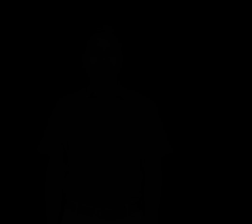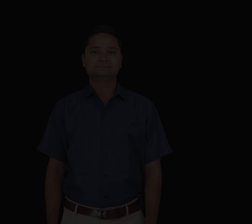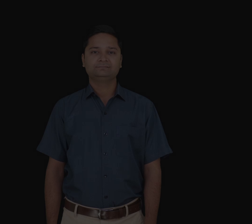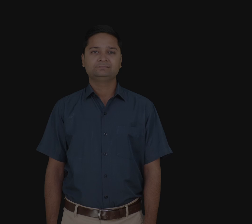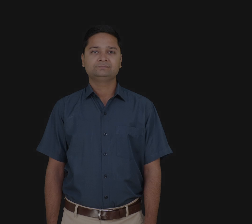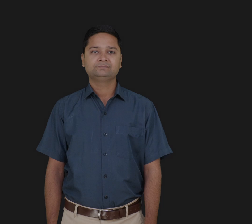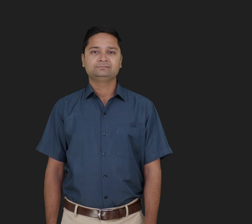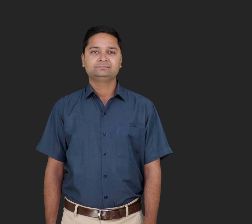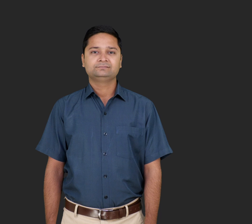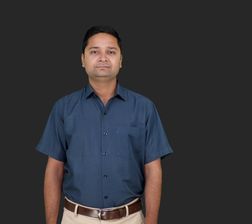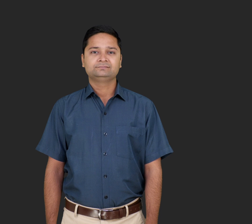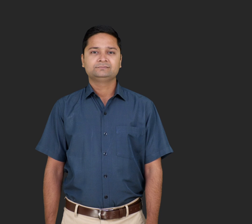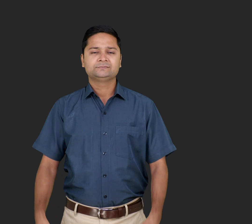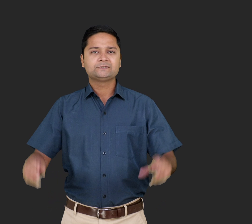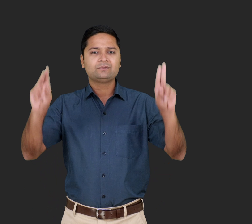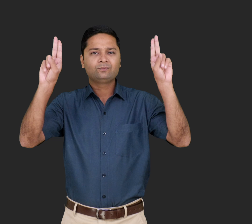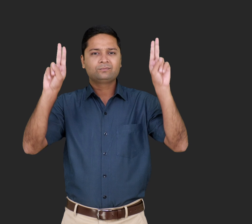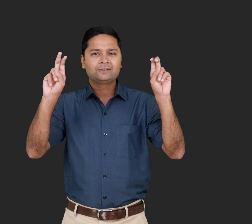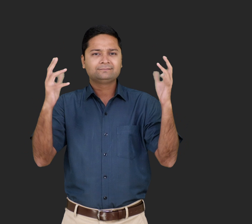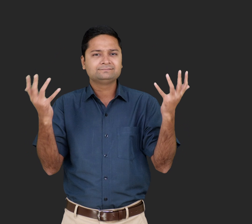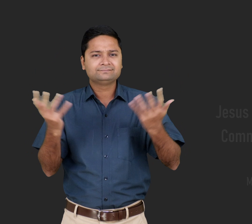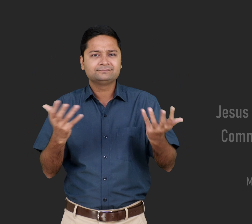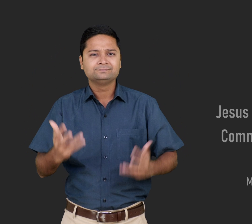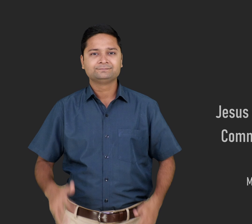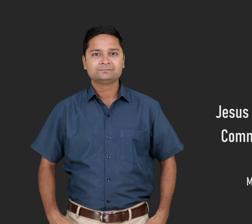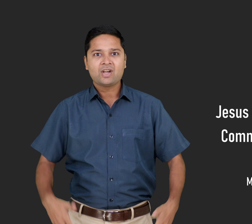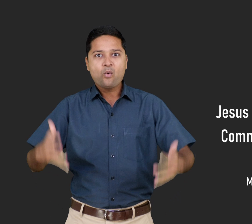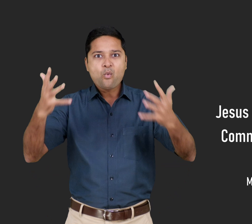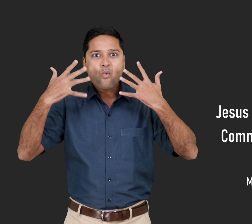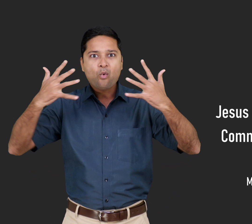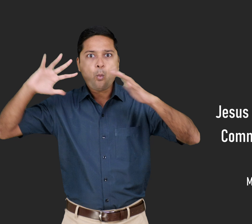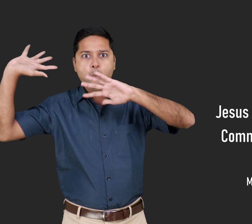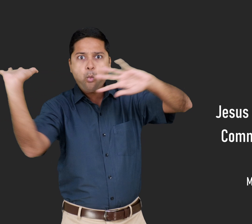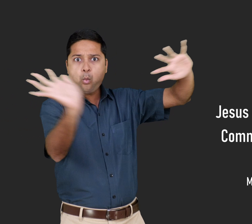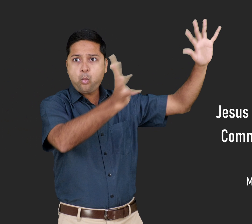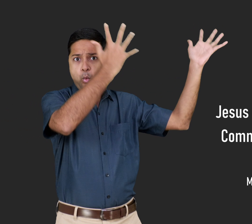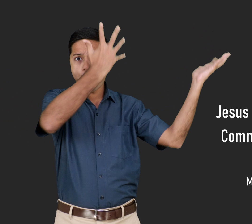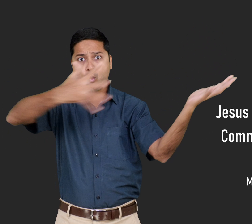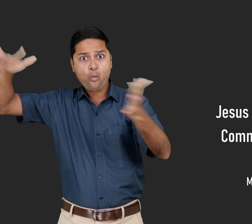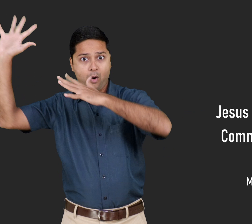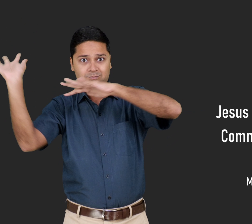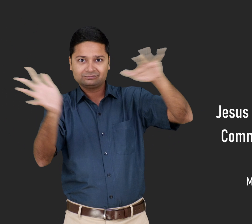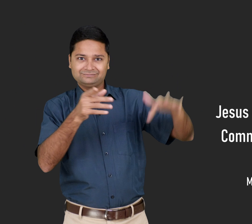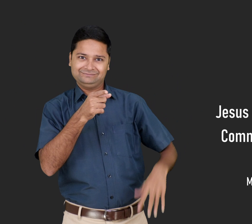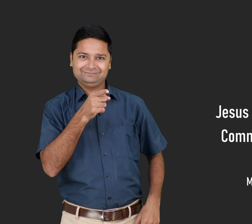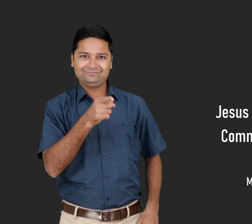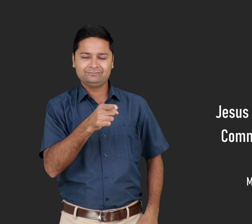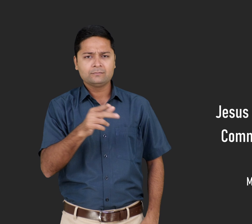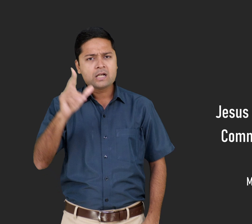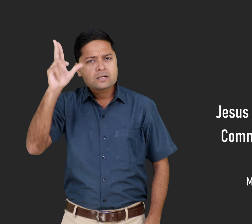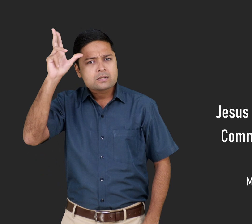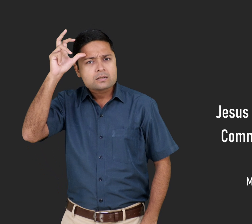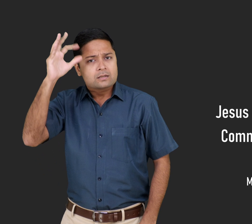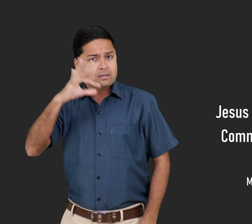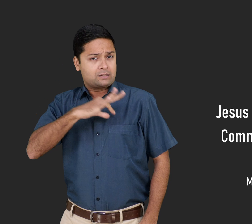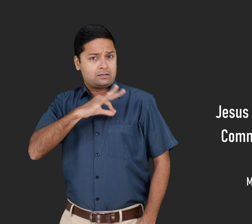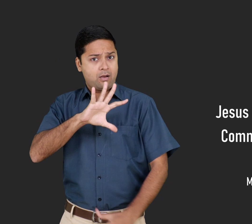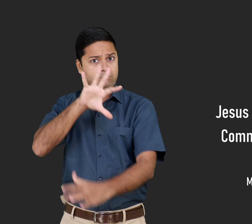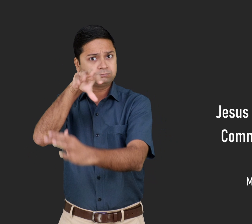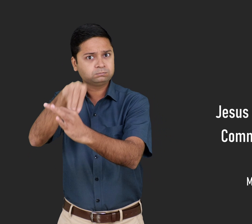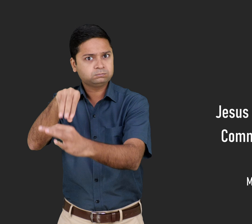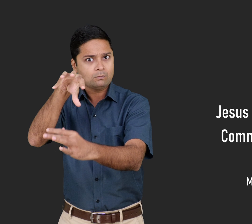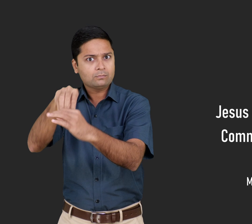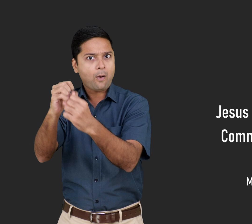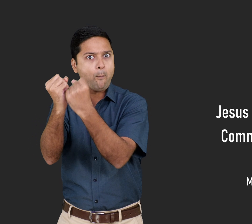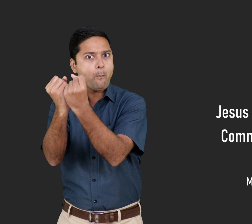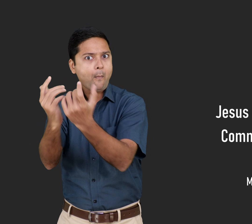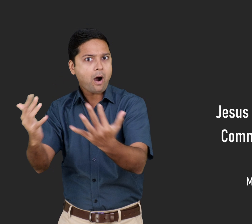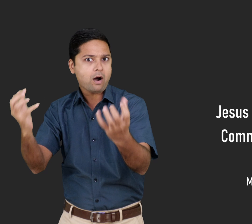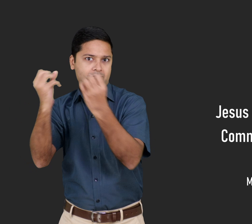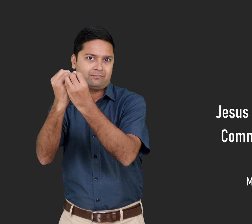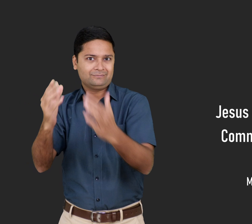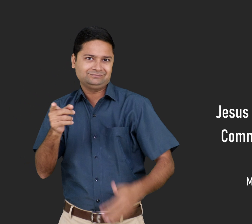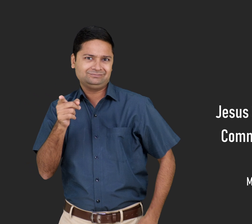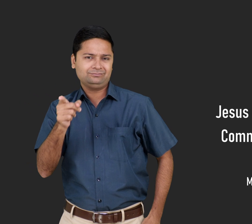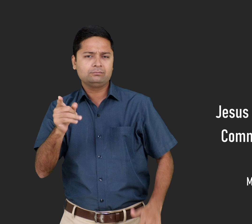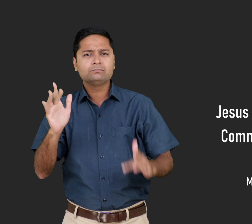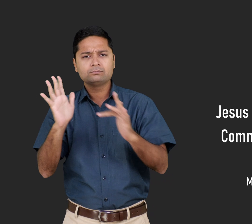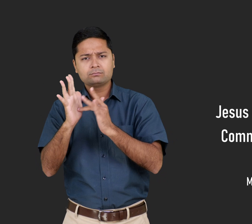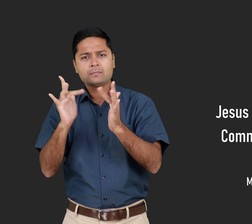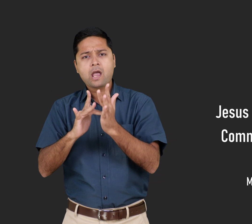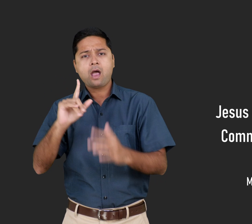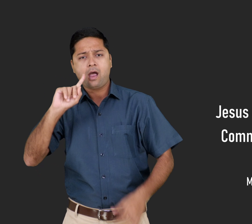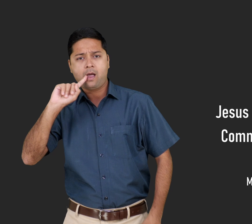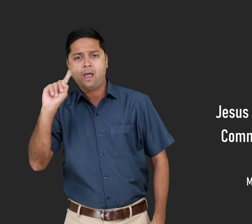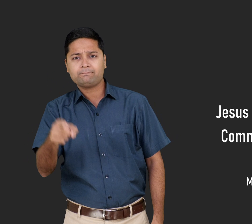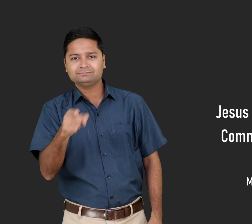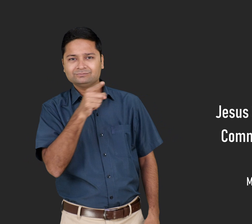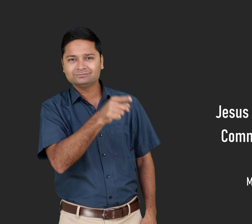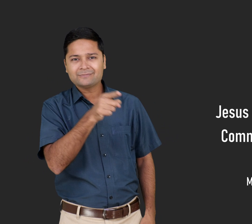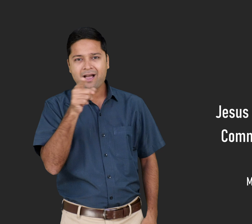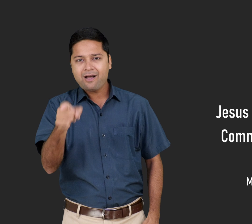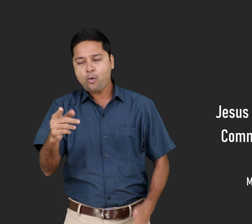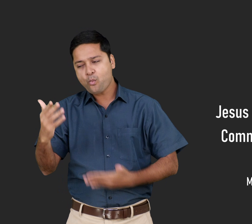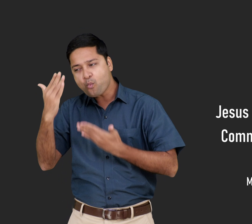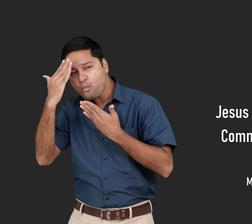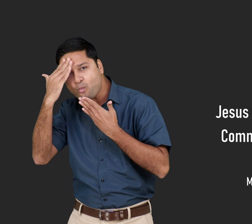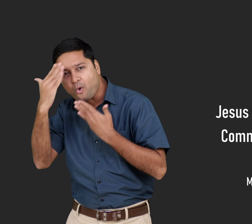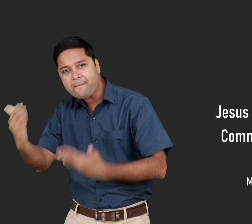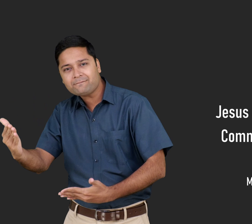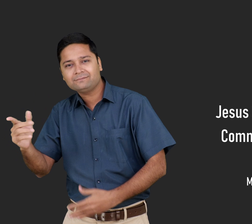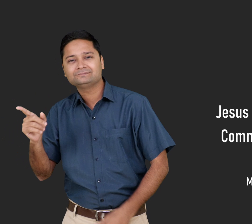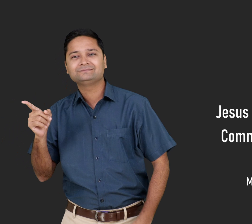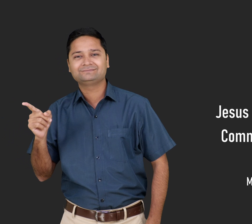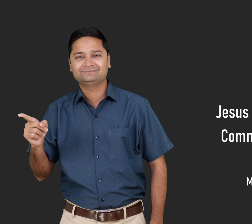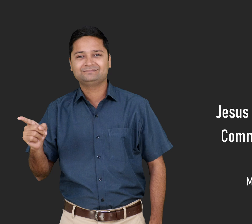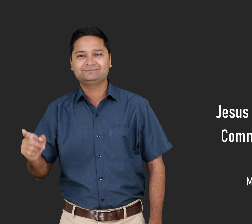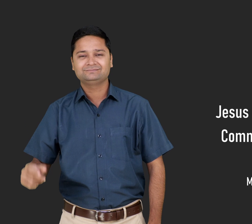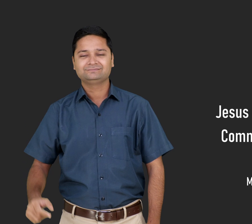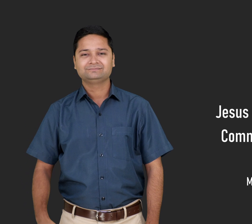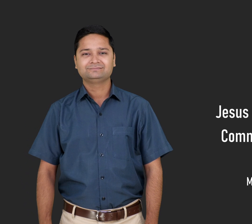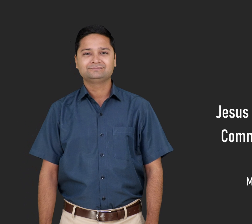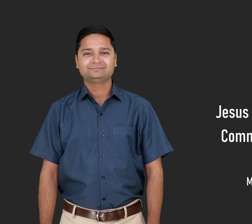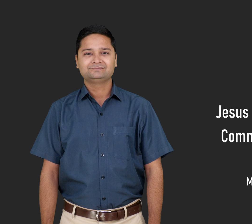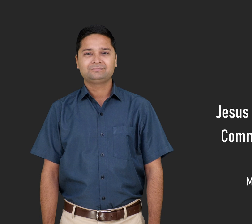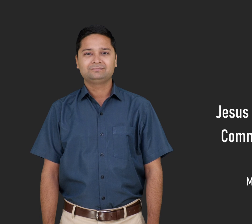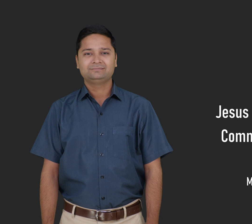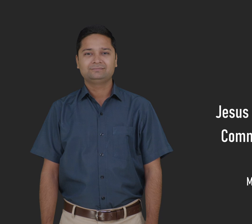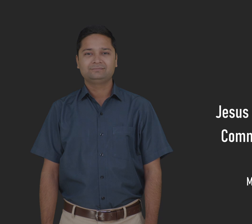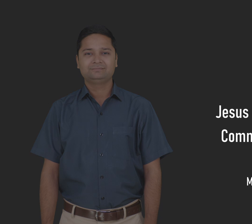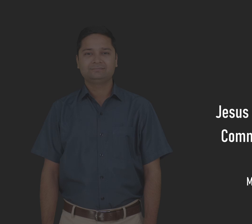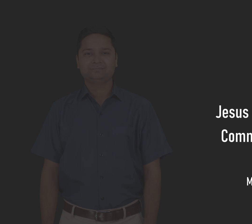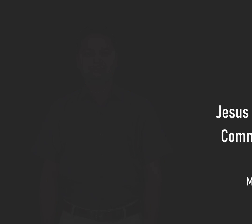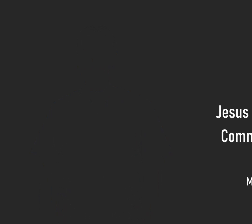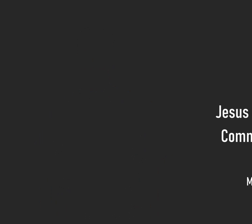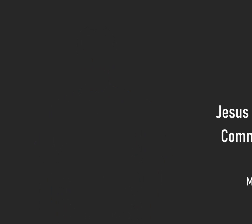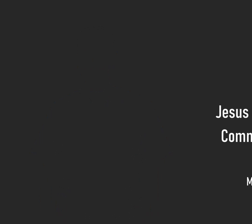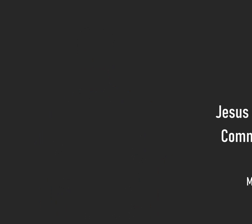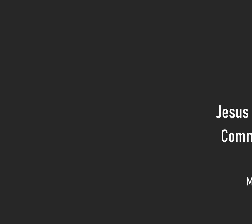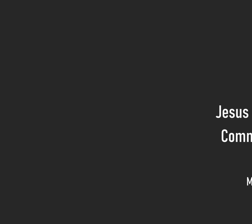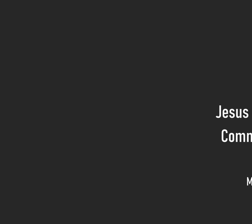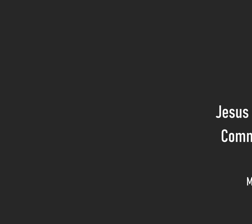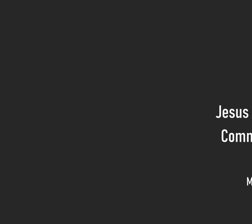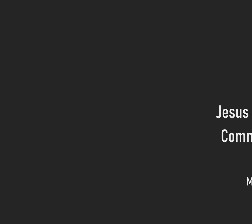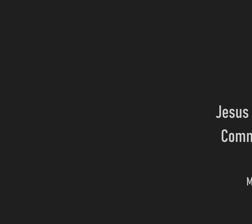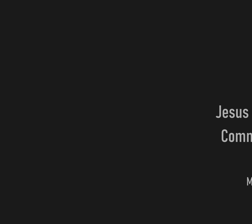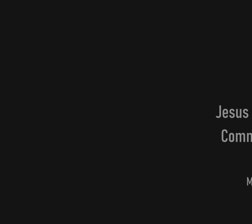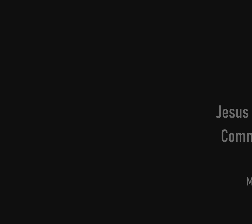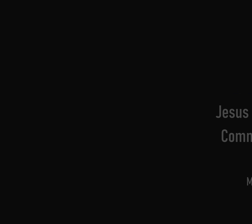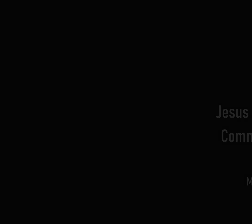Jesus calms the storm and commands the evil spirits out of a man